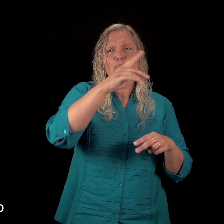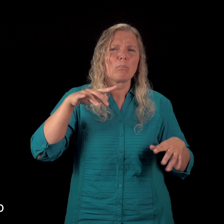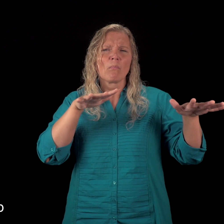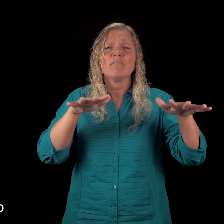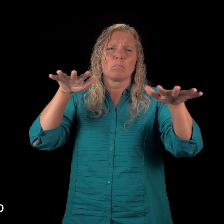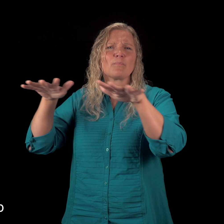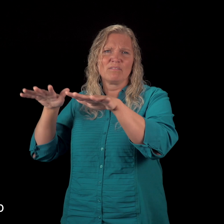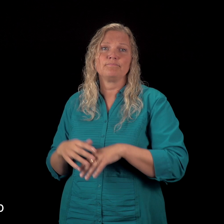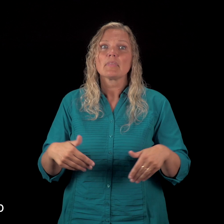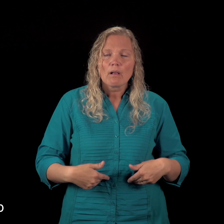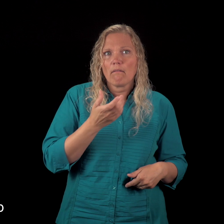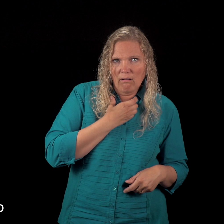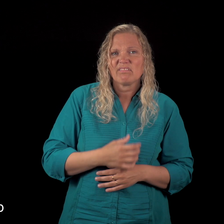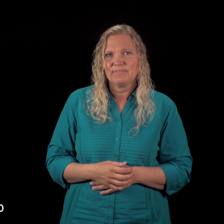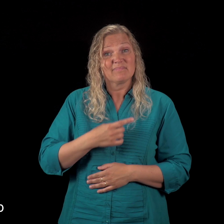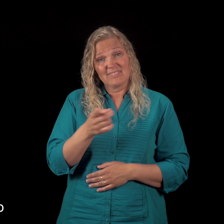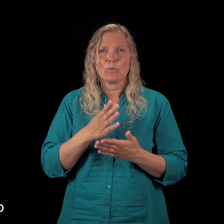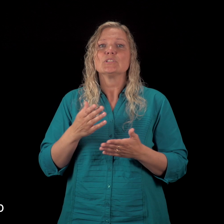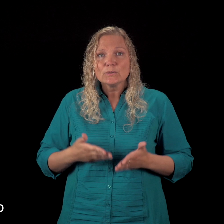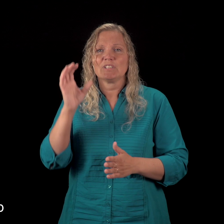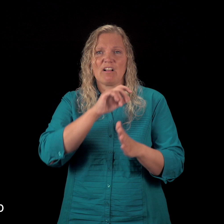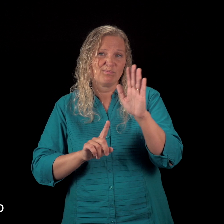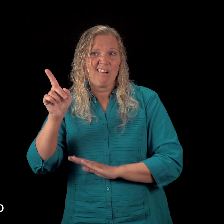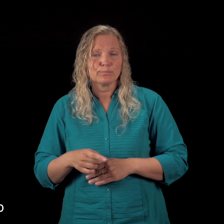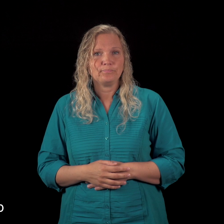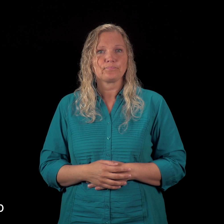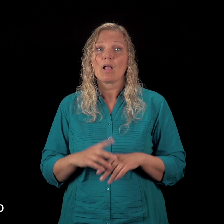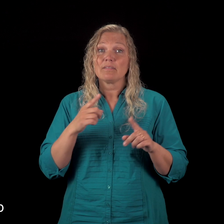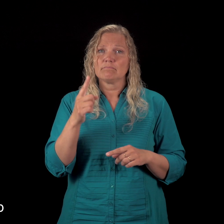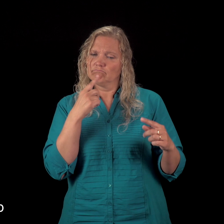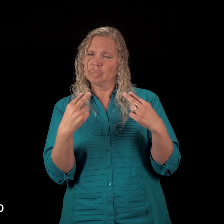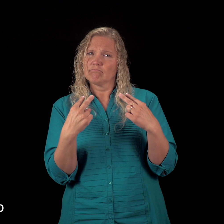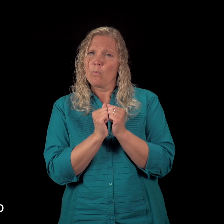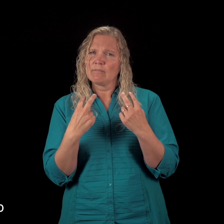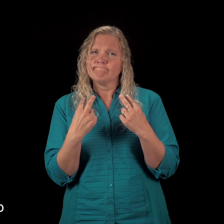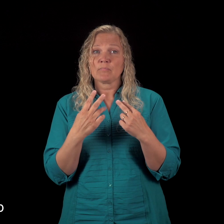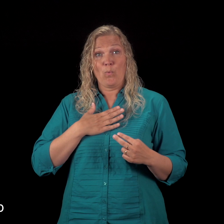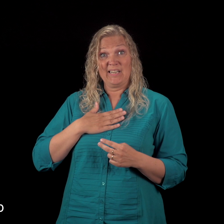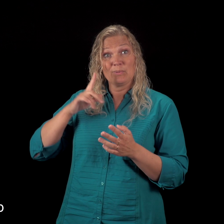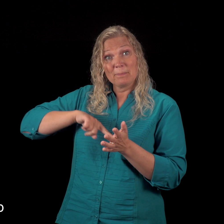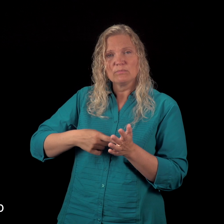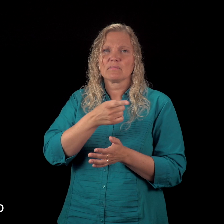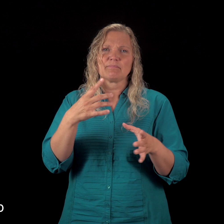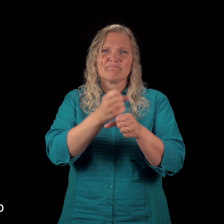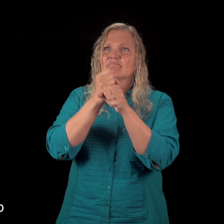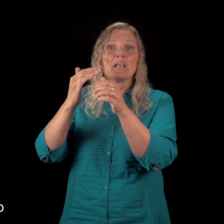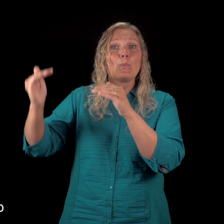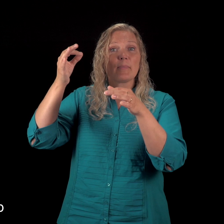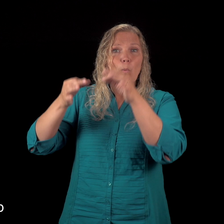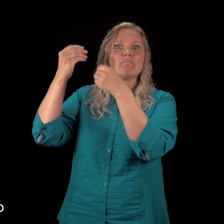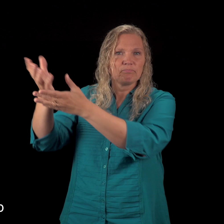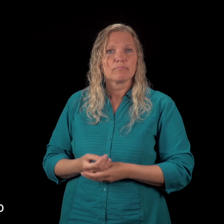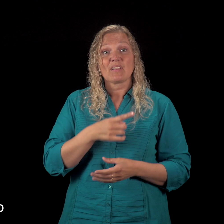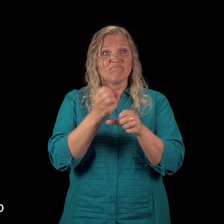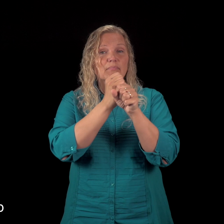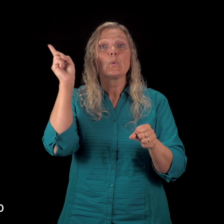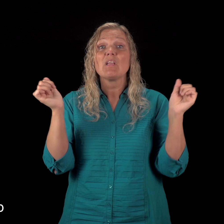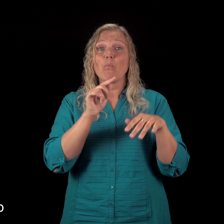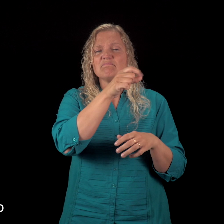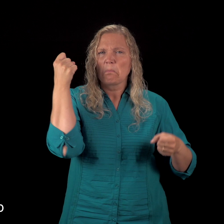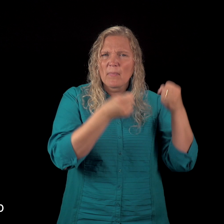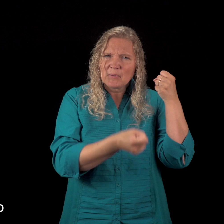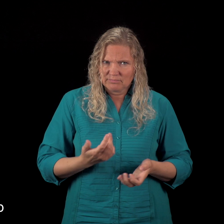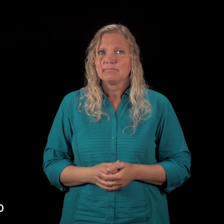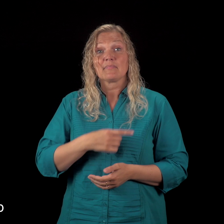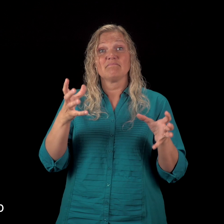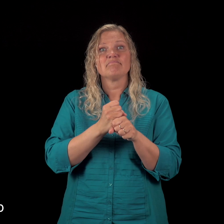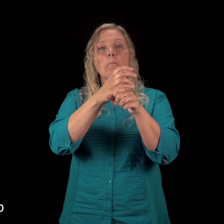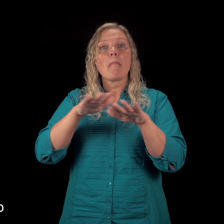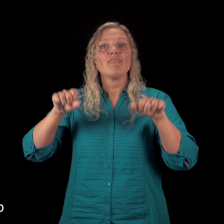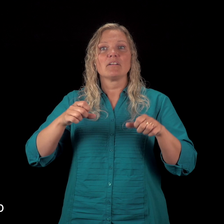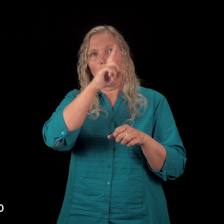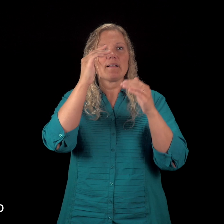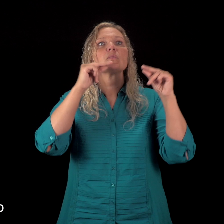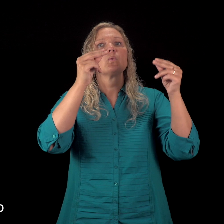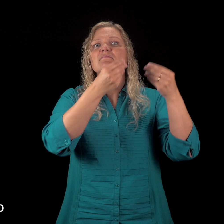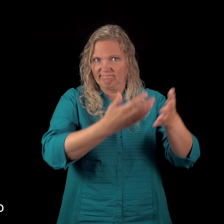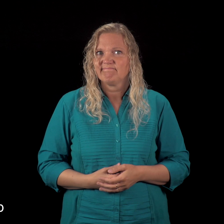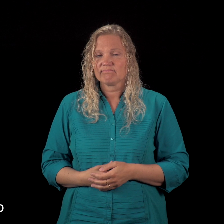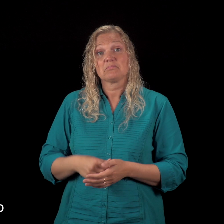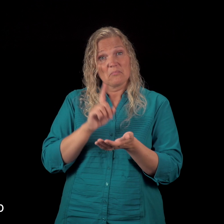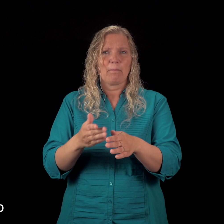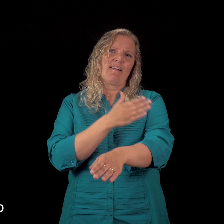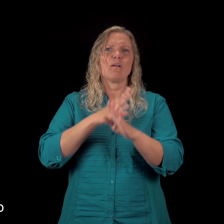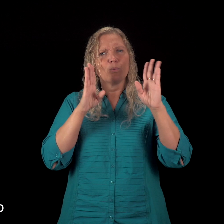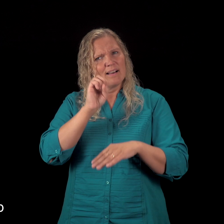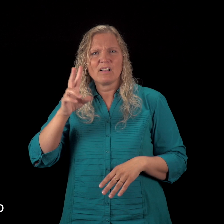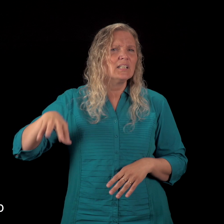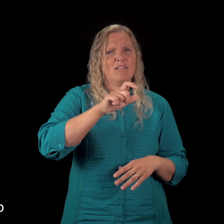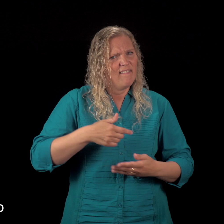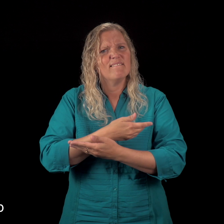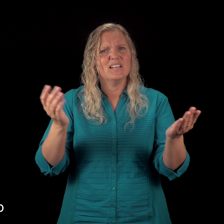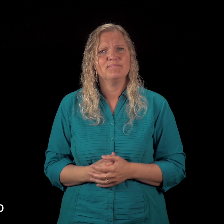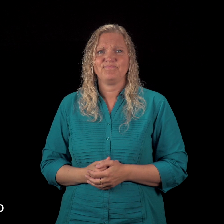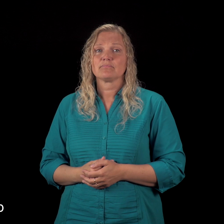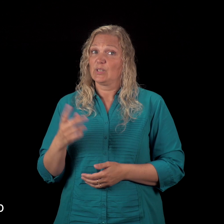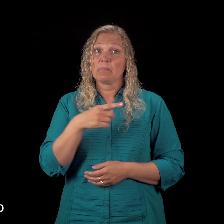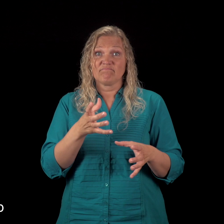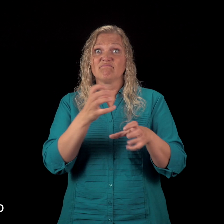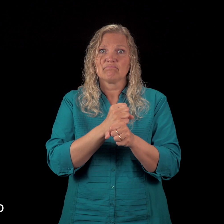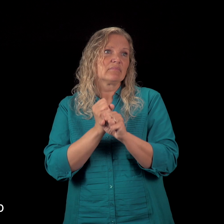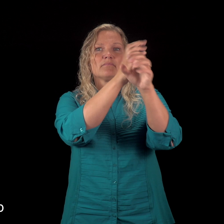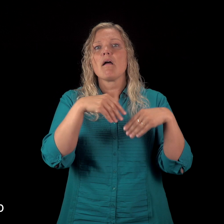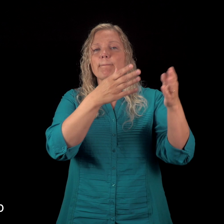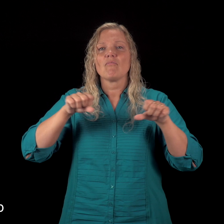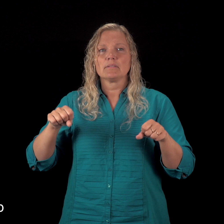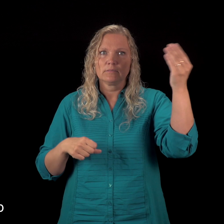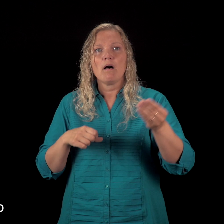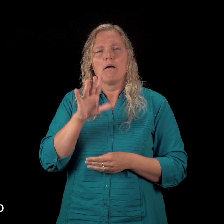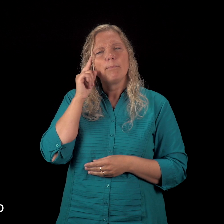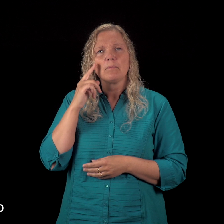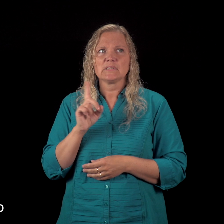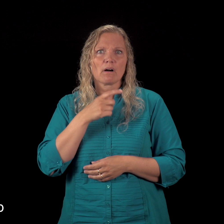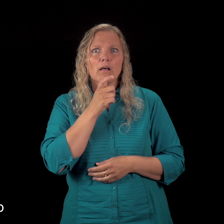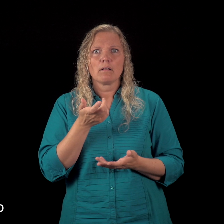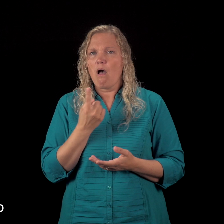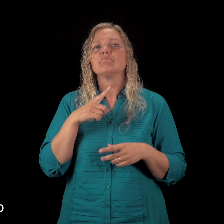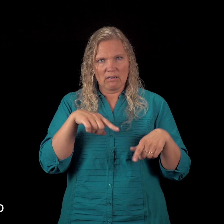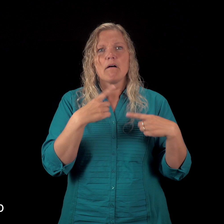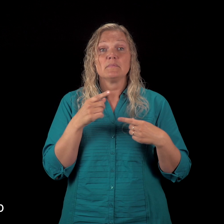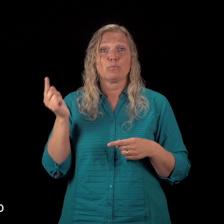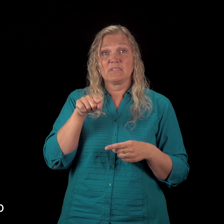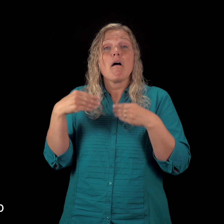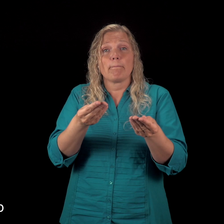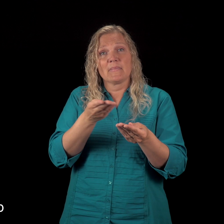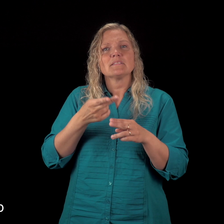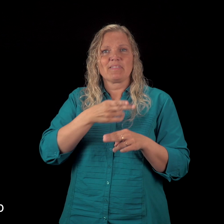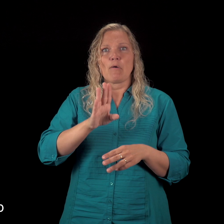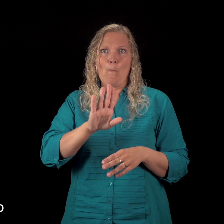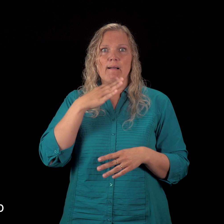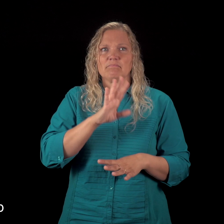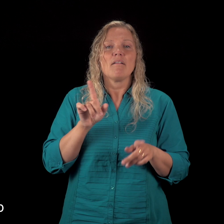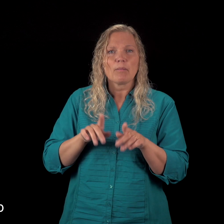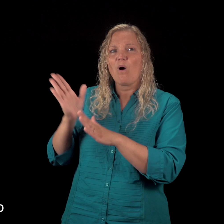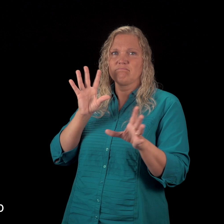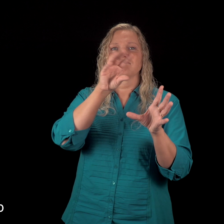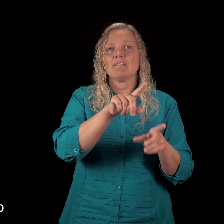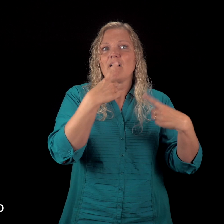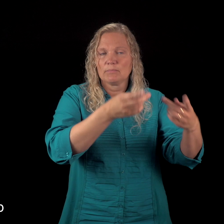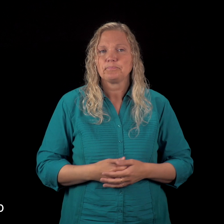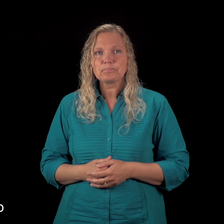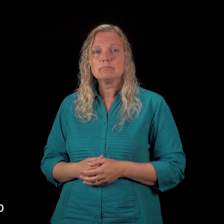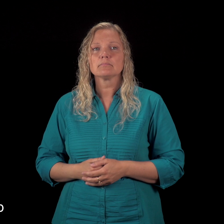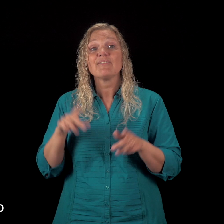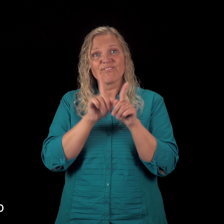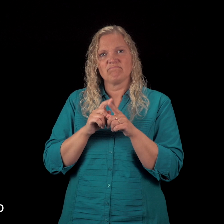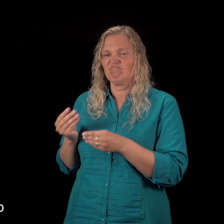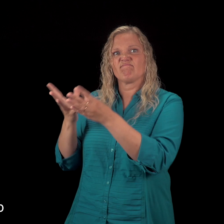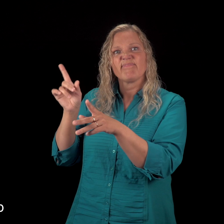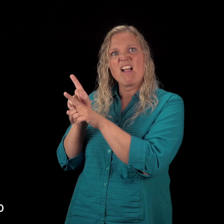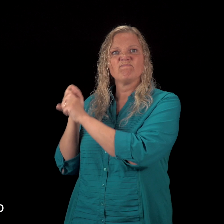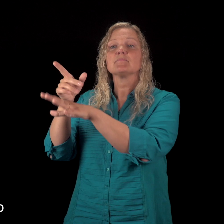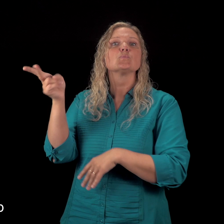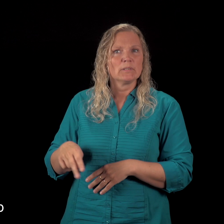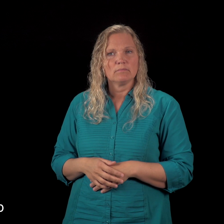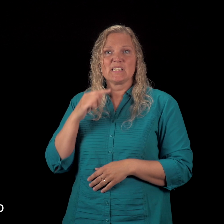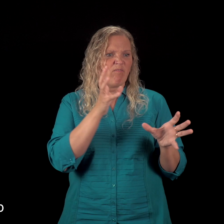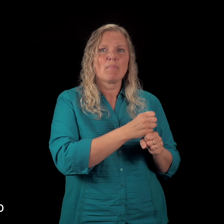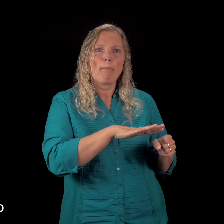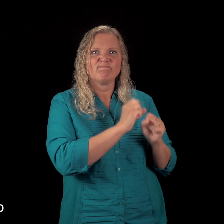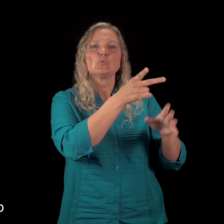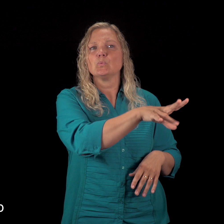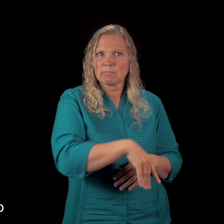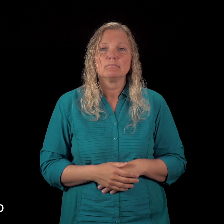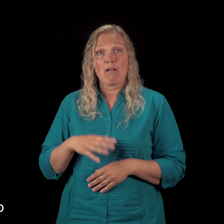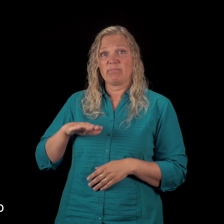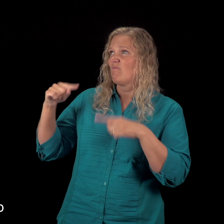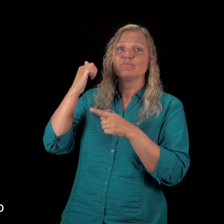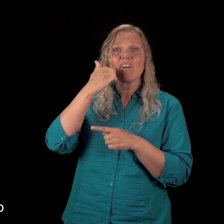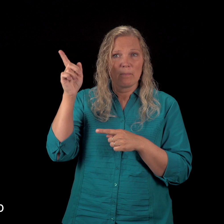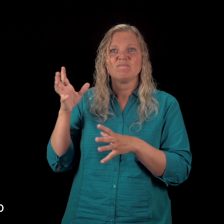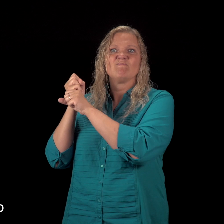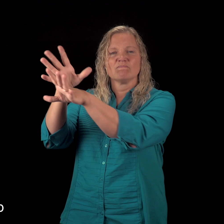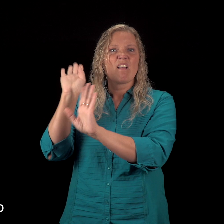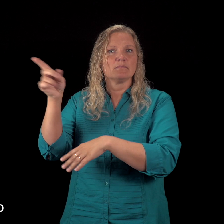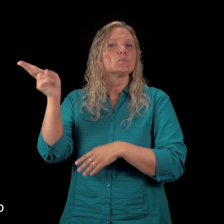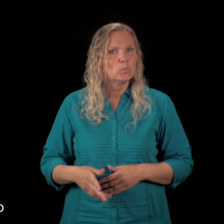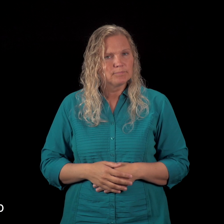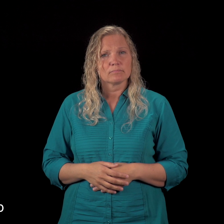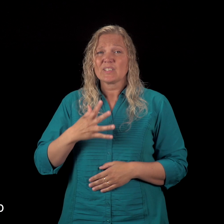On My account you will stand before governors and kings as witnesses to them. And the gospel must first be proclaimed to all the nations. But when they arrest you and hand you over, do not worry beforehand what to say. Instead, speak whatever you are given at that time, for it will not be you speaking, but the Holy Spirit. Brother will betray brother to death, and a father his child.